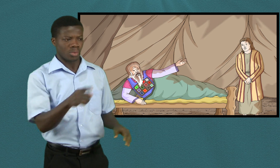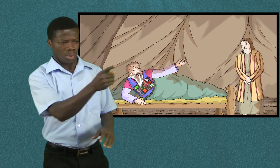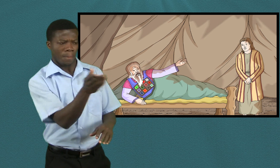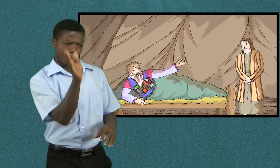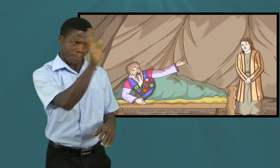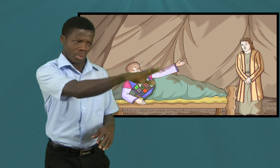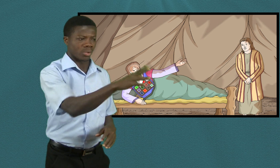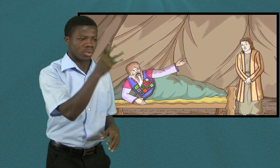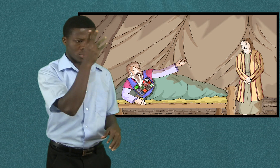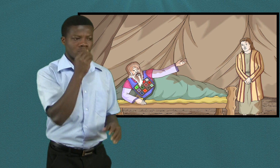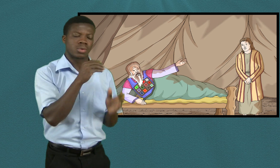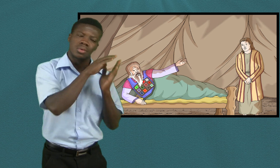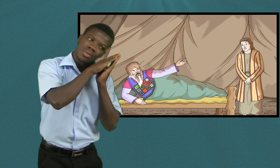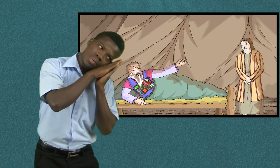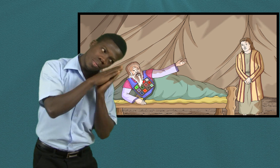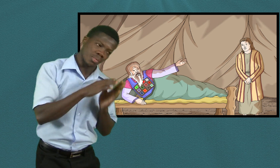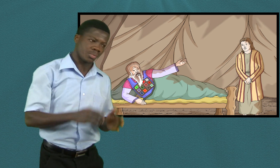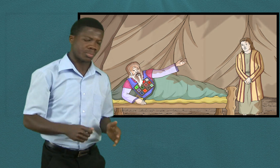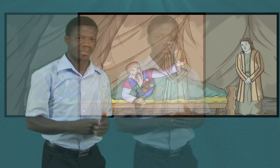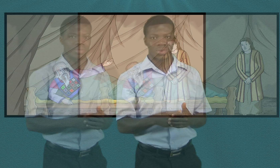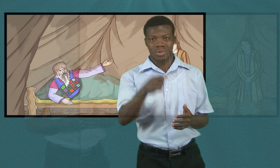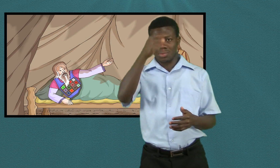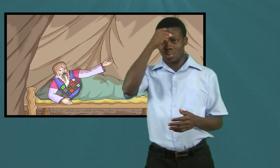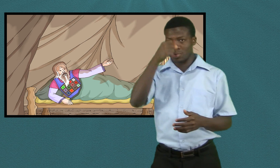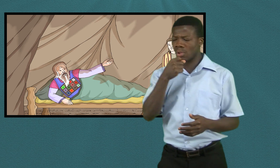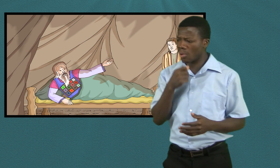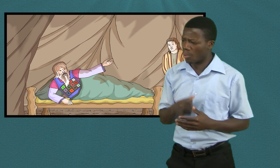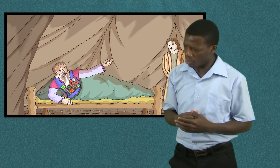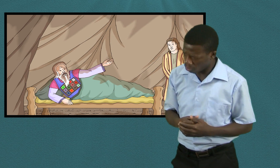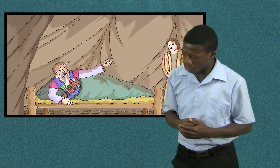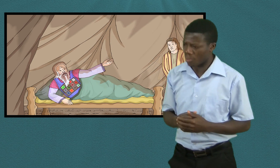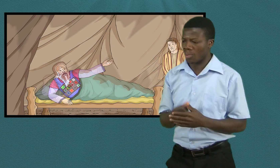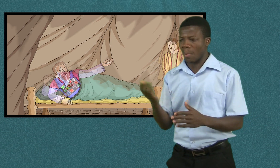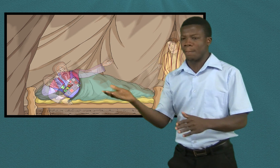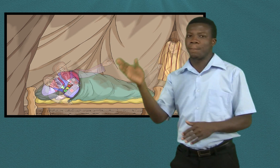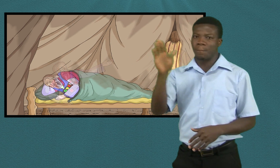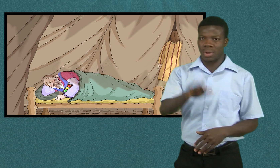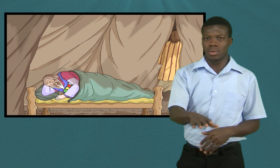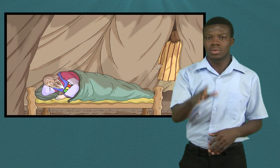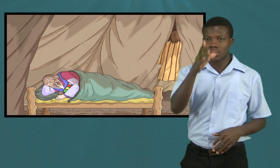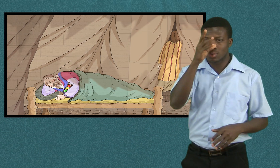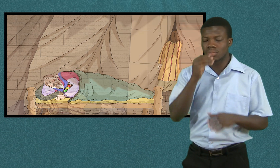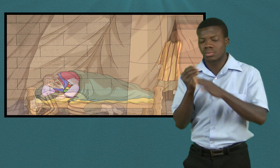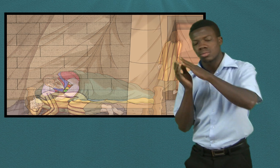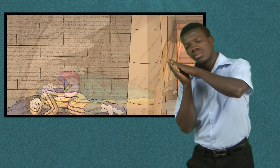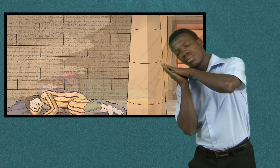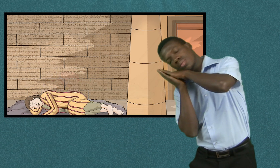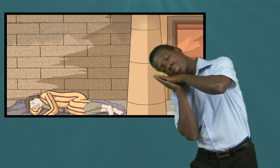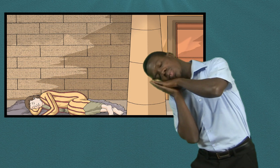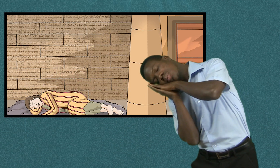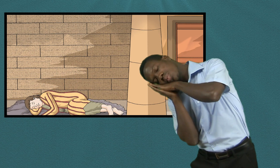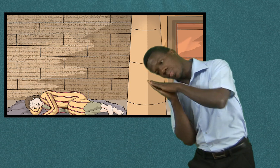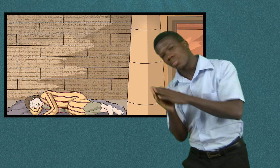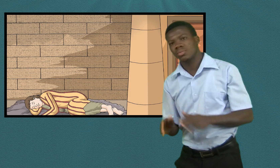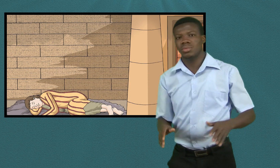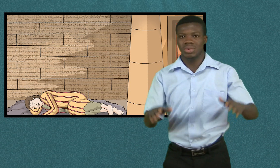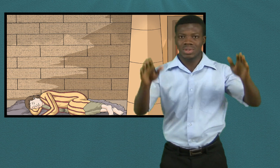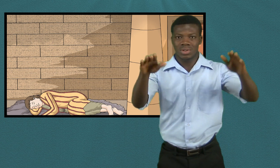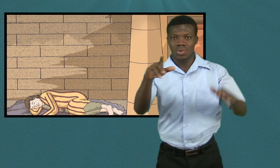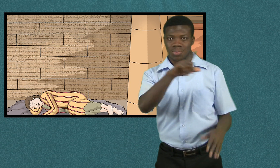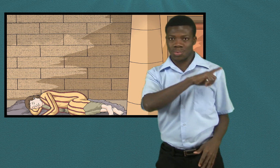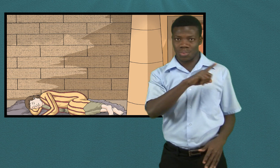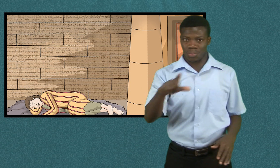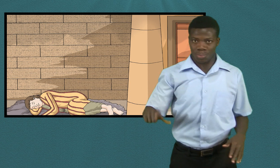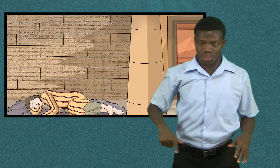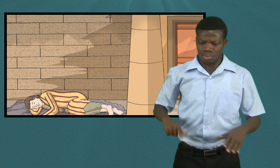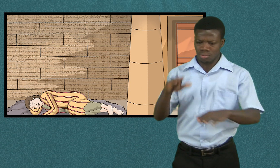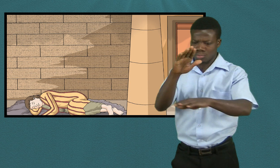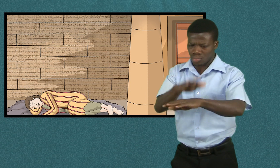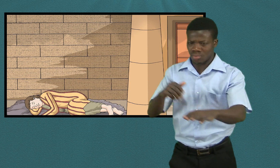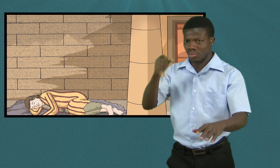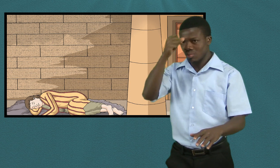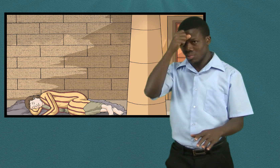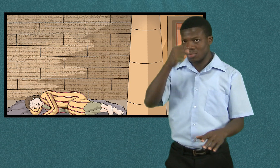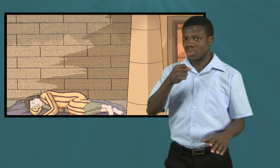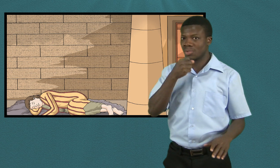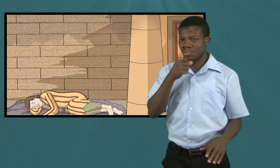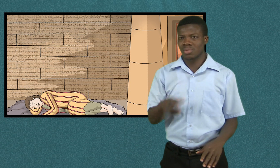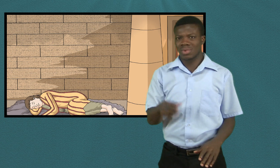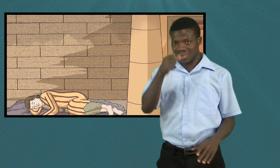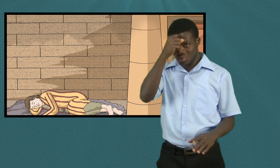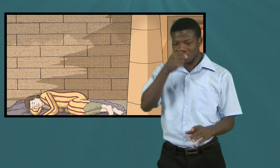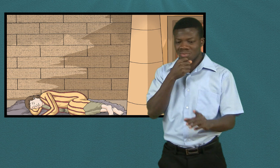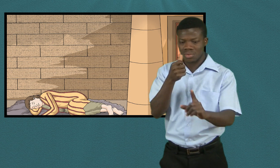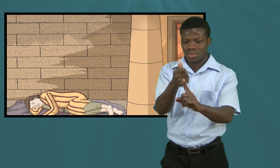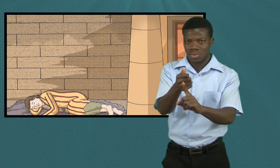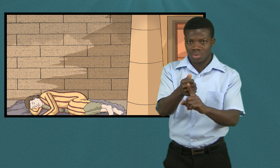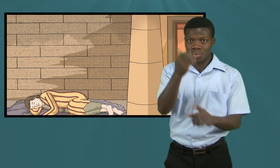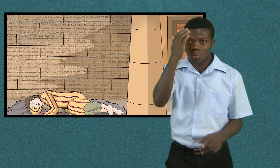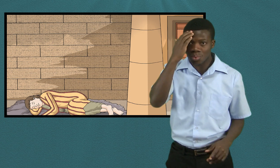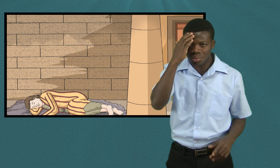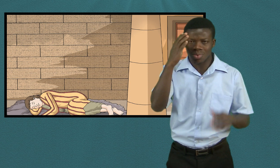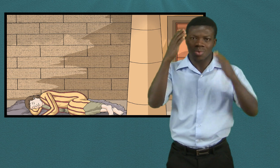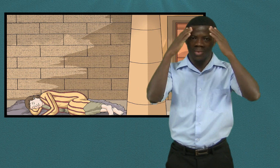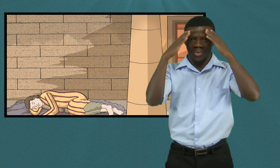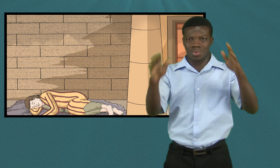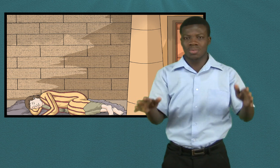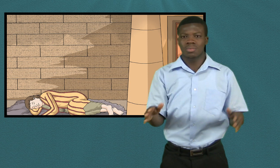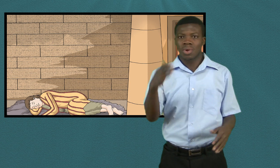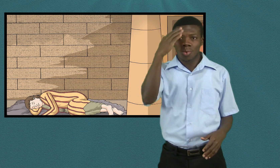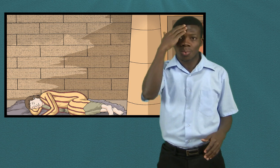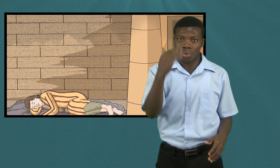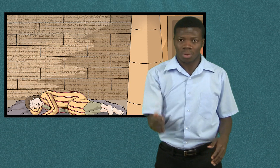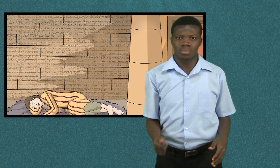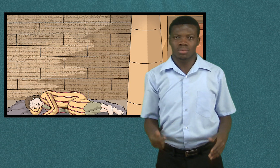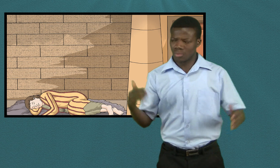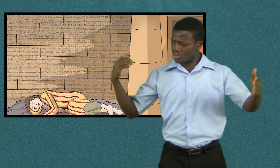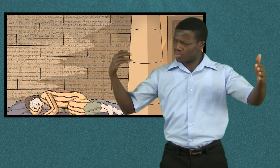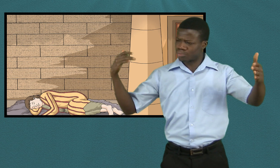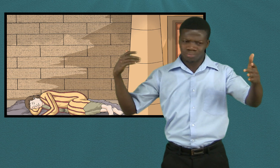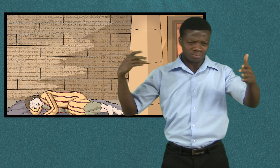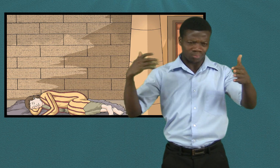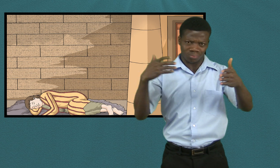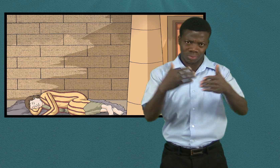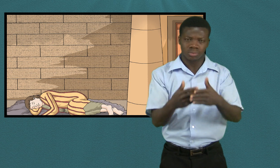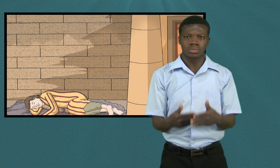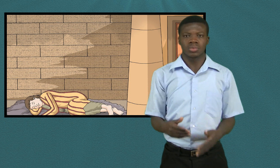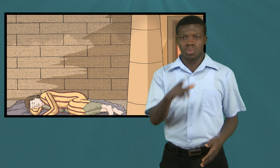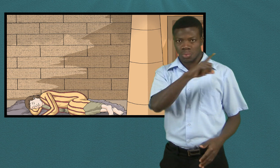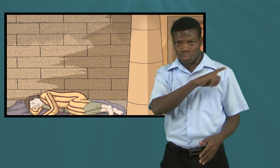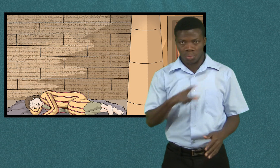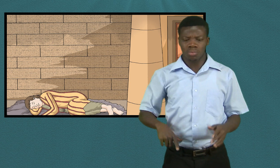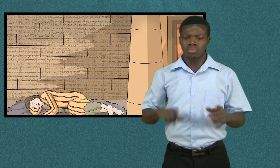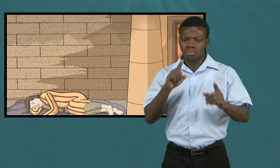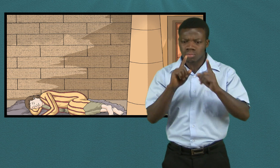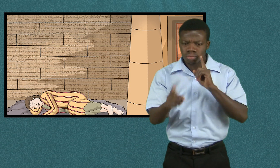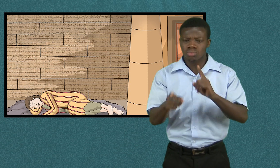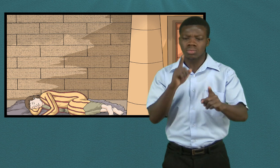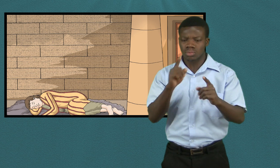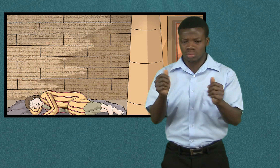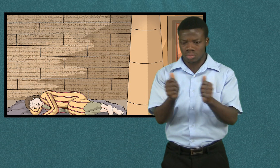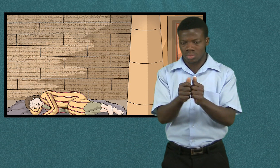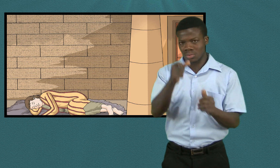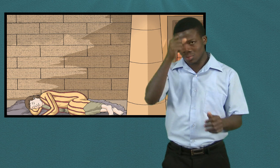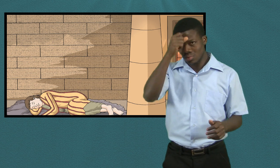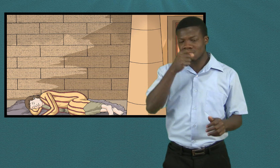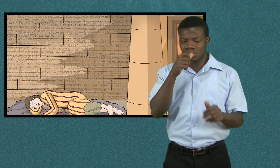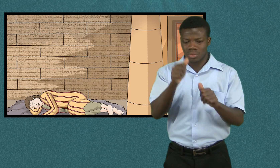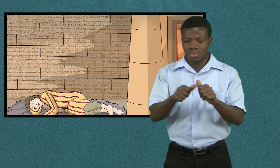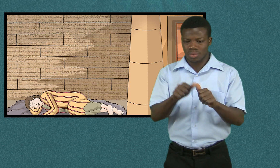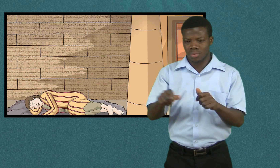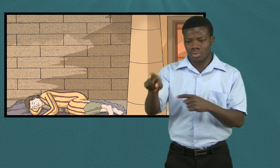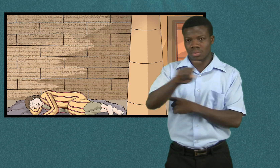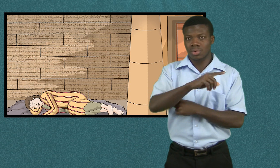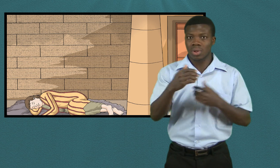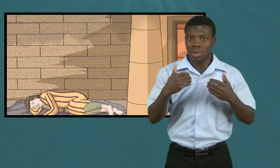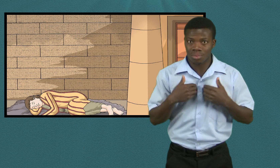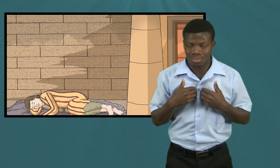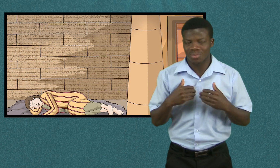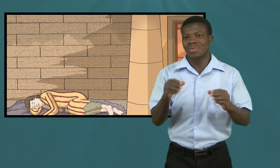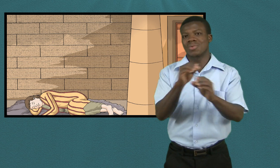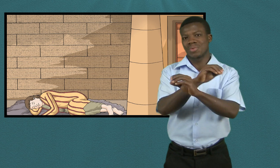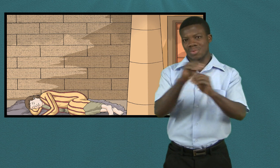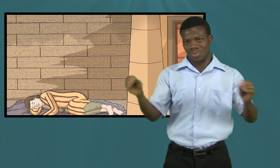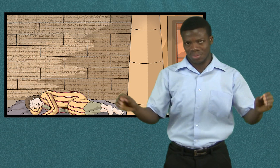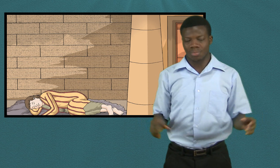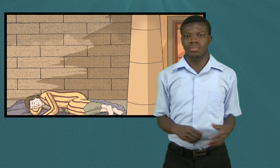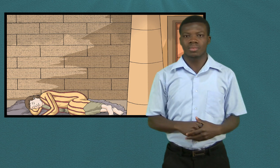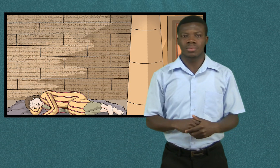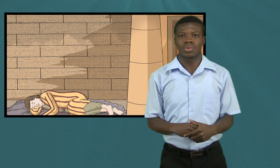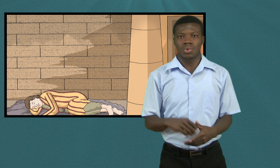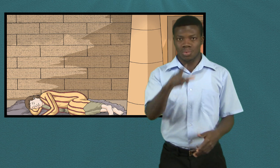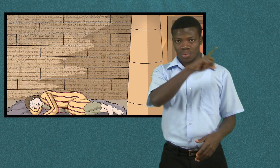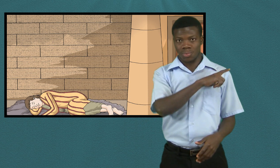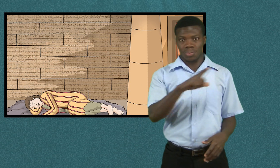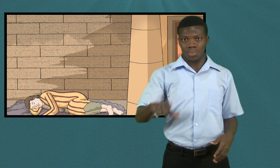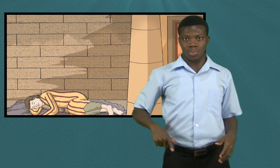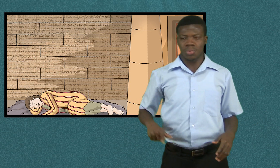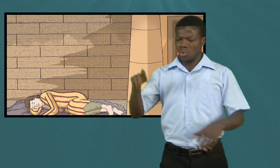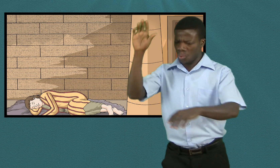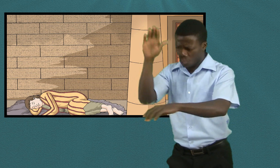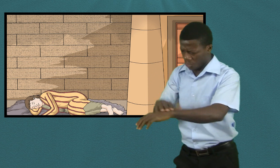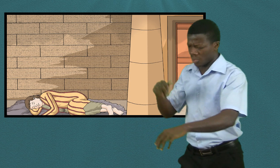Now Samuel did not yet know the LORD, because the word of the LORD had not yet been revealed to him.